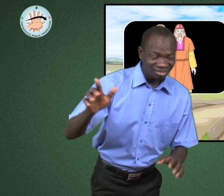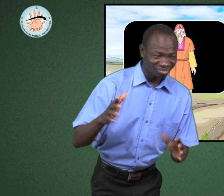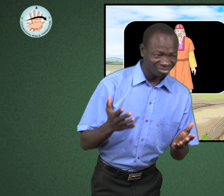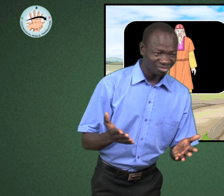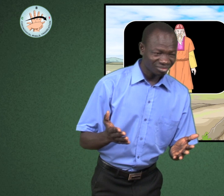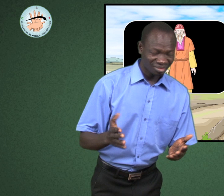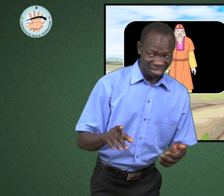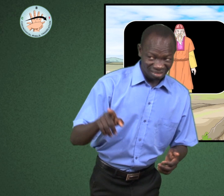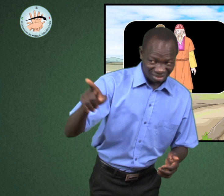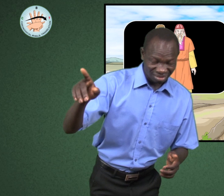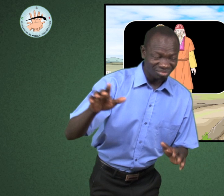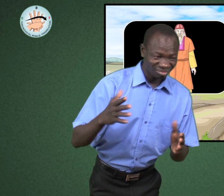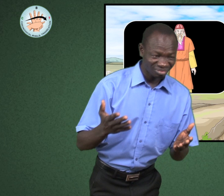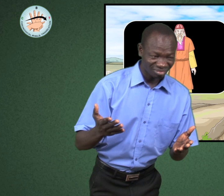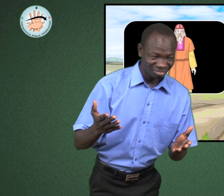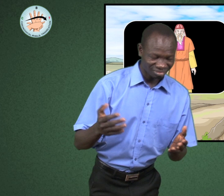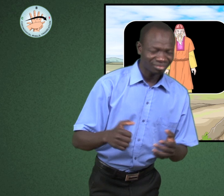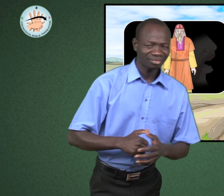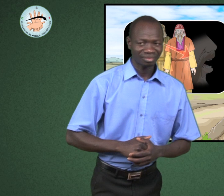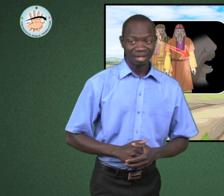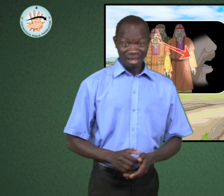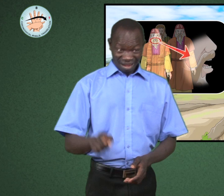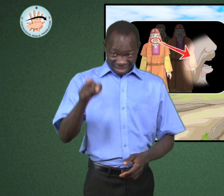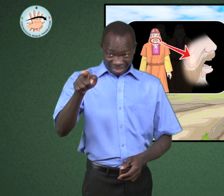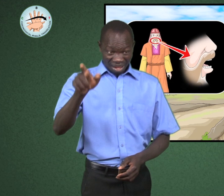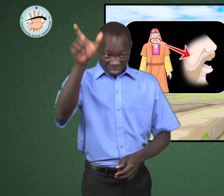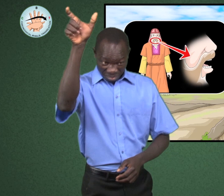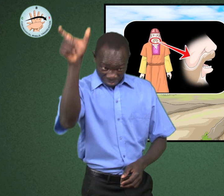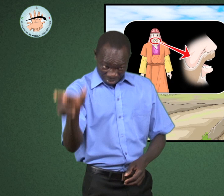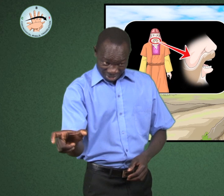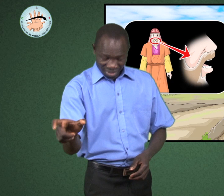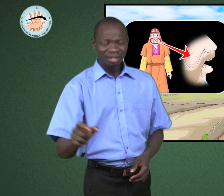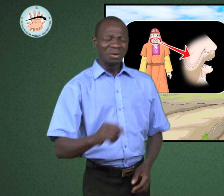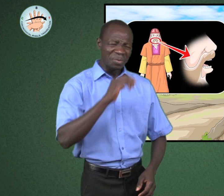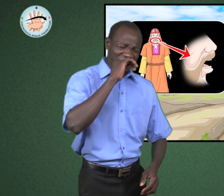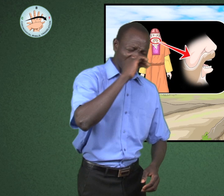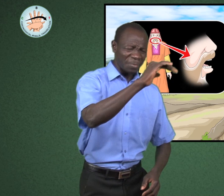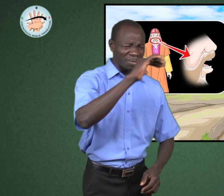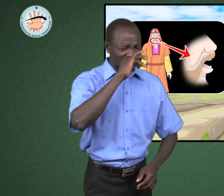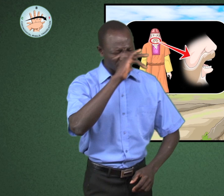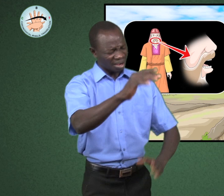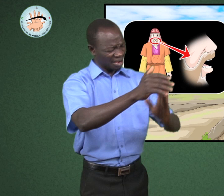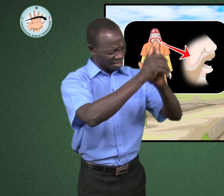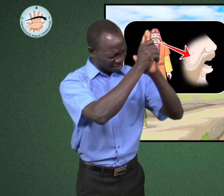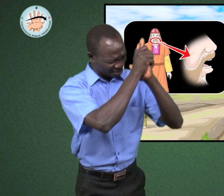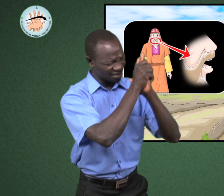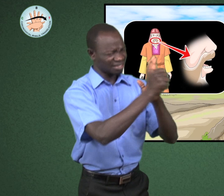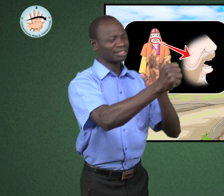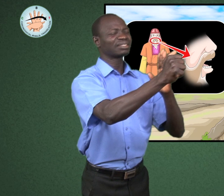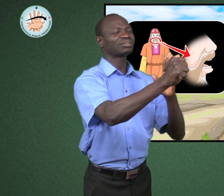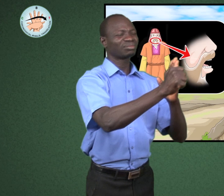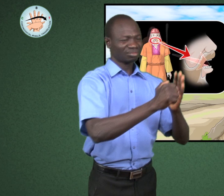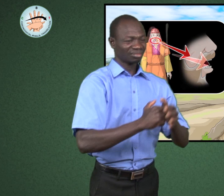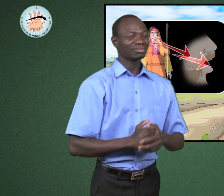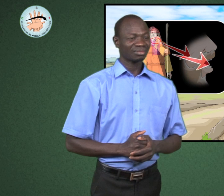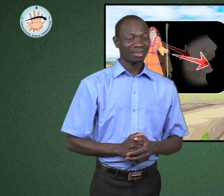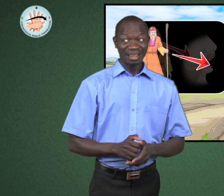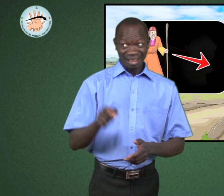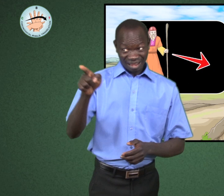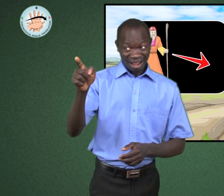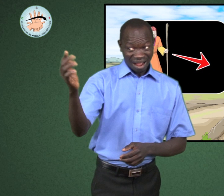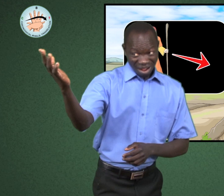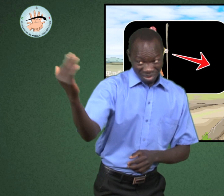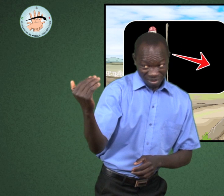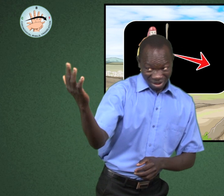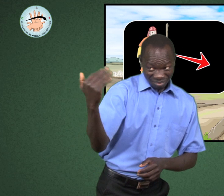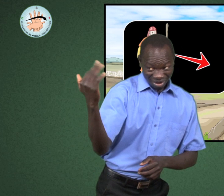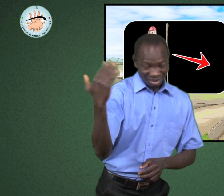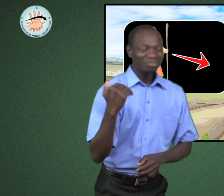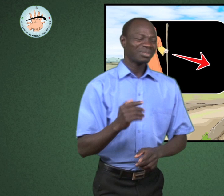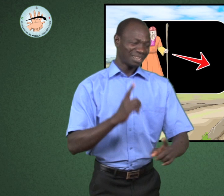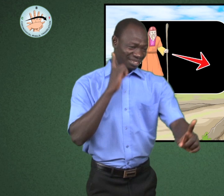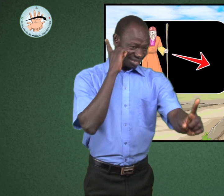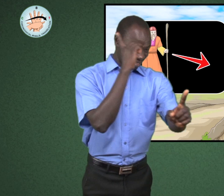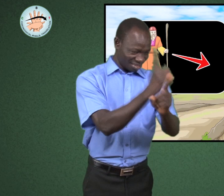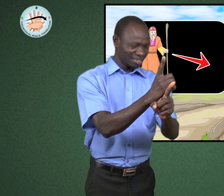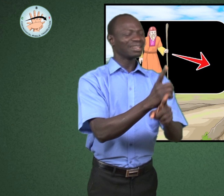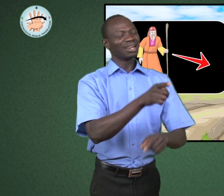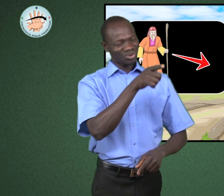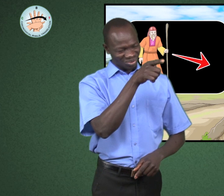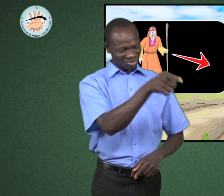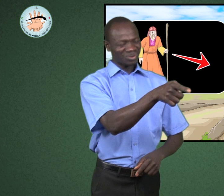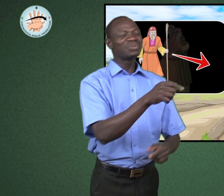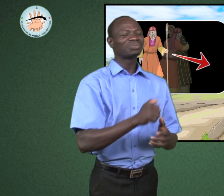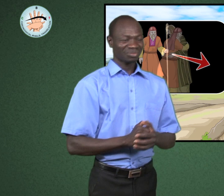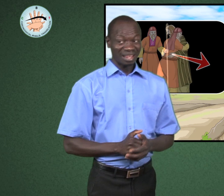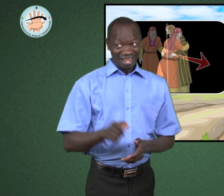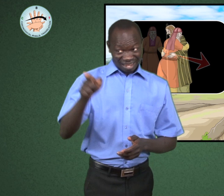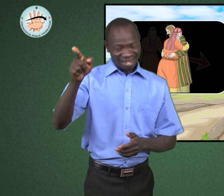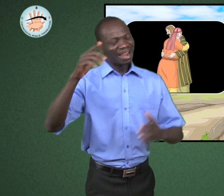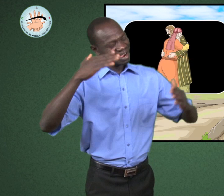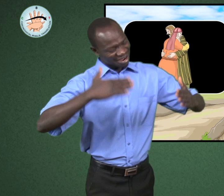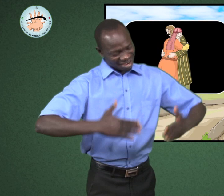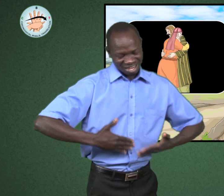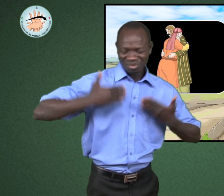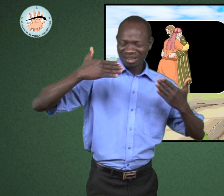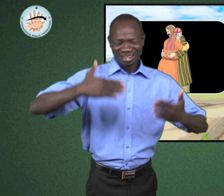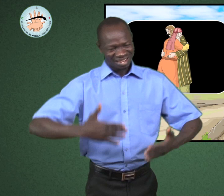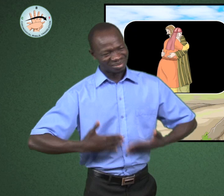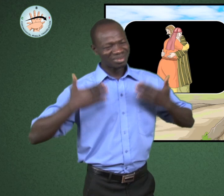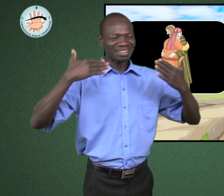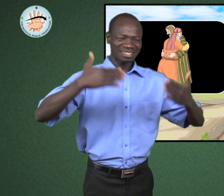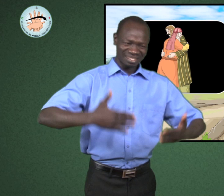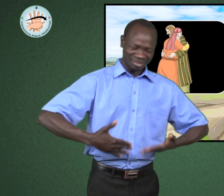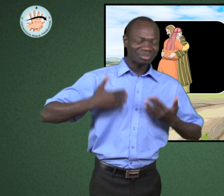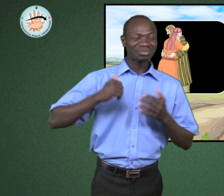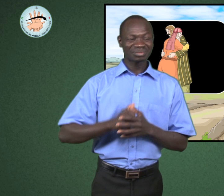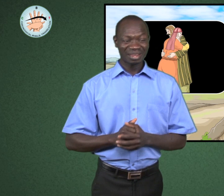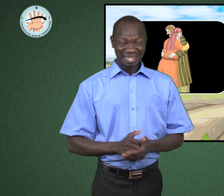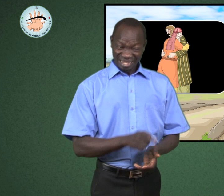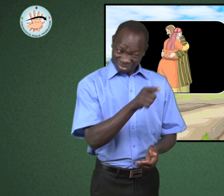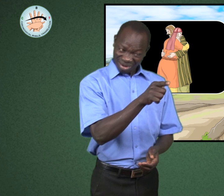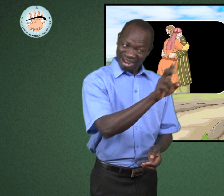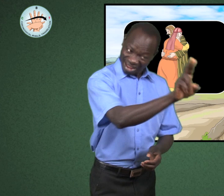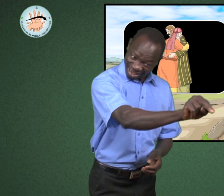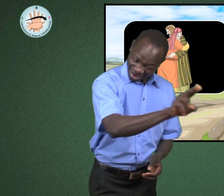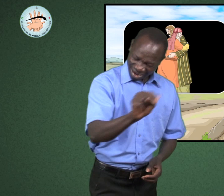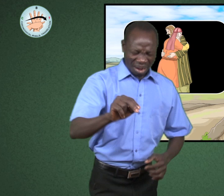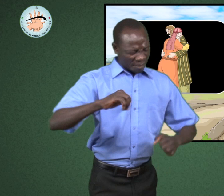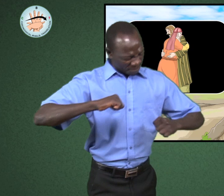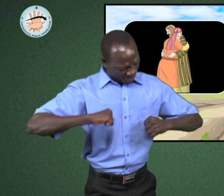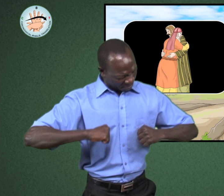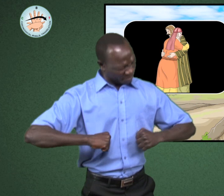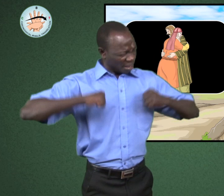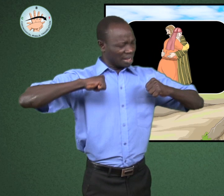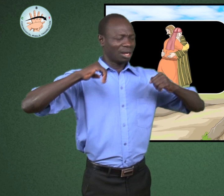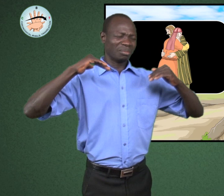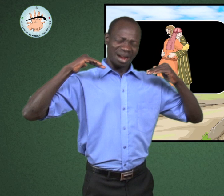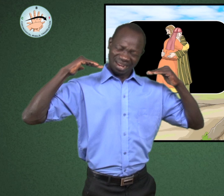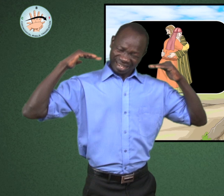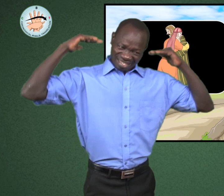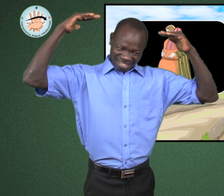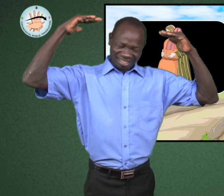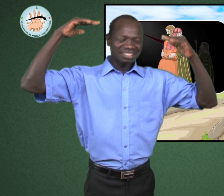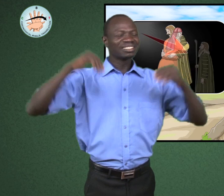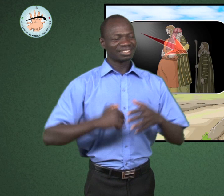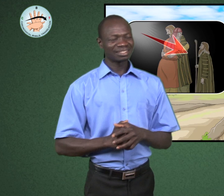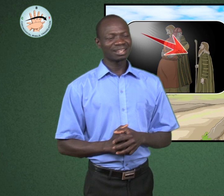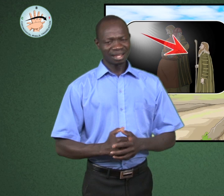I know that he can speak well, and he is now on his way to meet you. When he sees you, he will be glad in his heart.